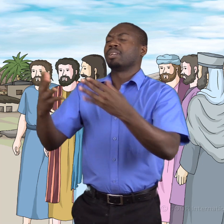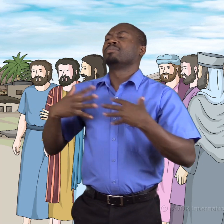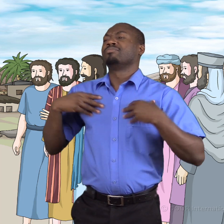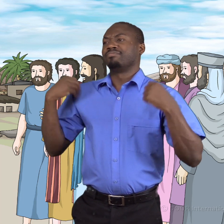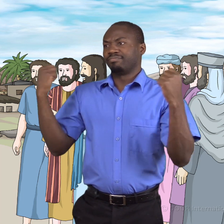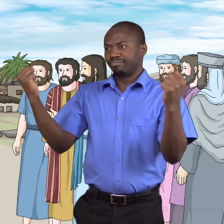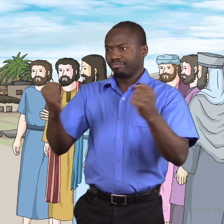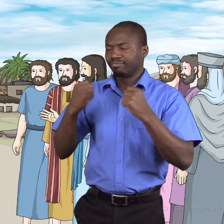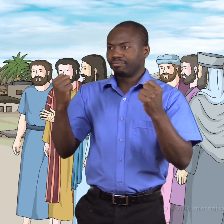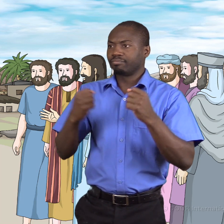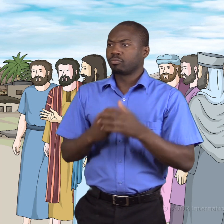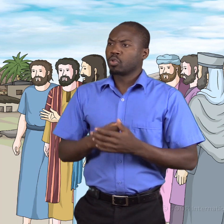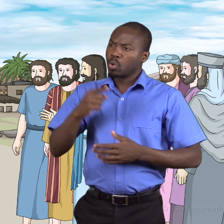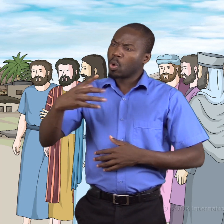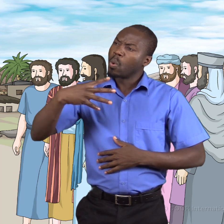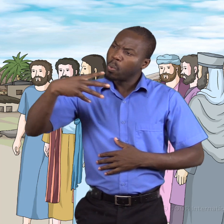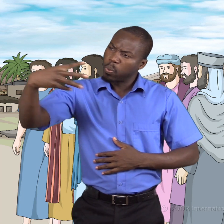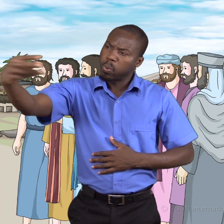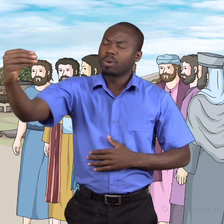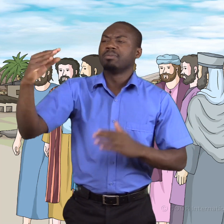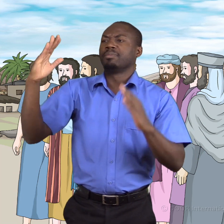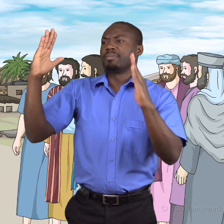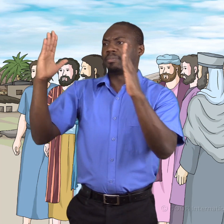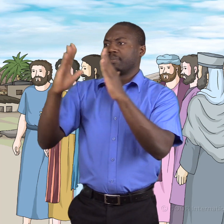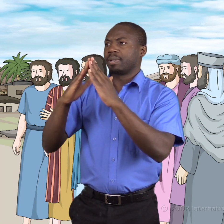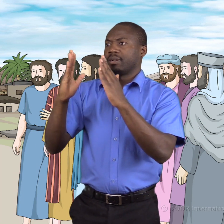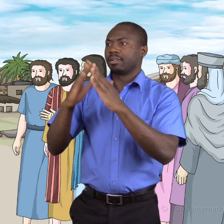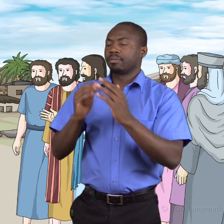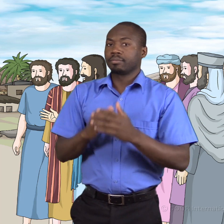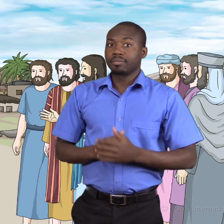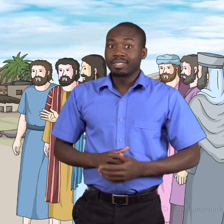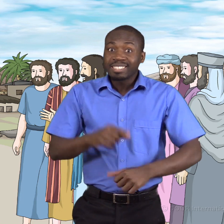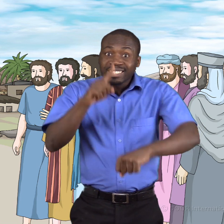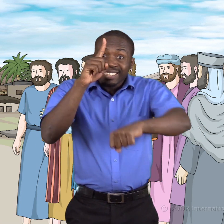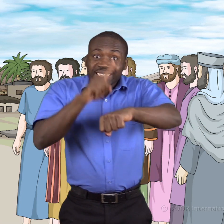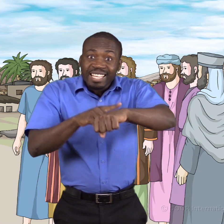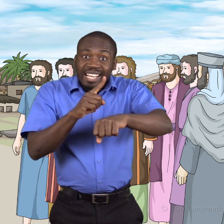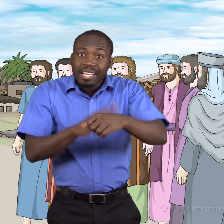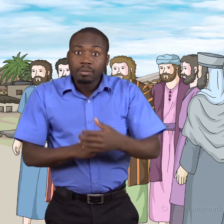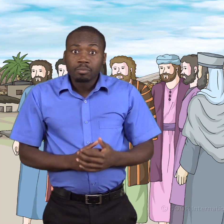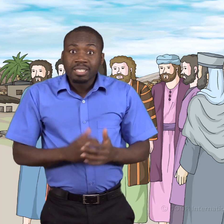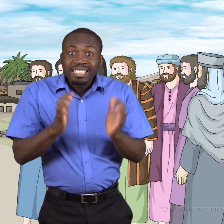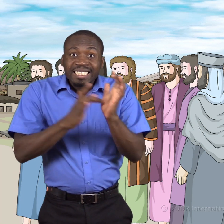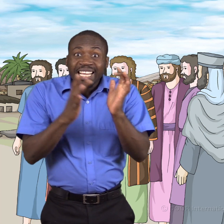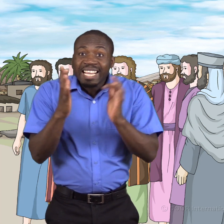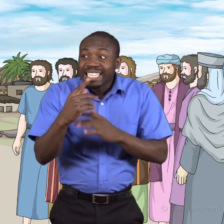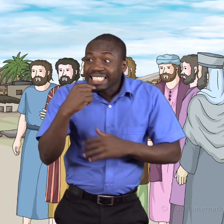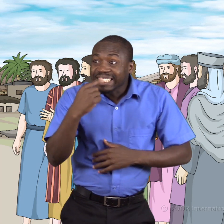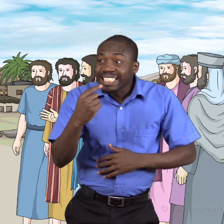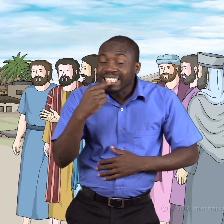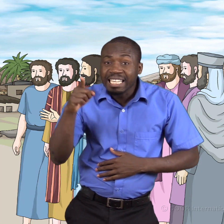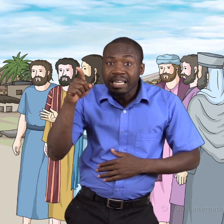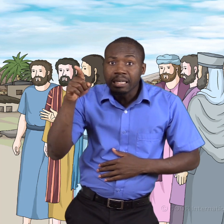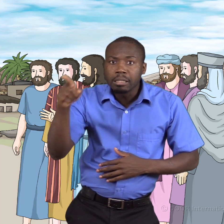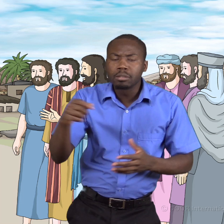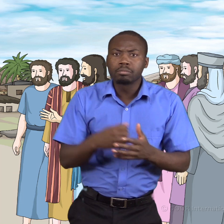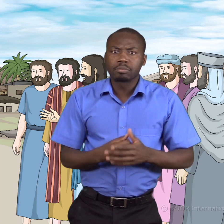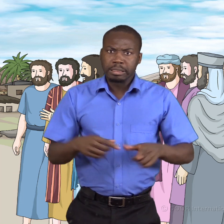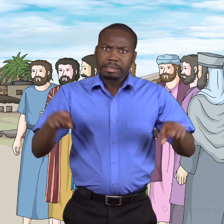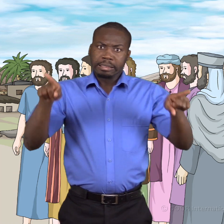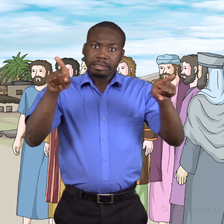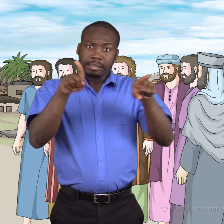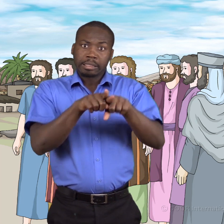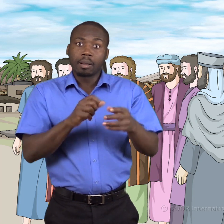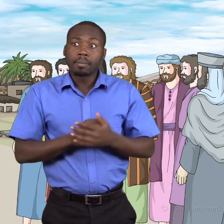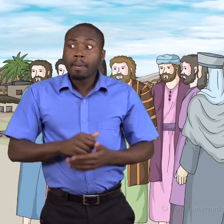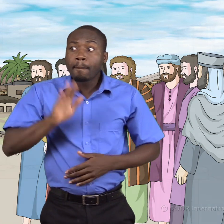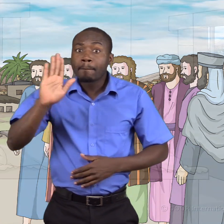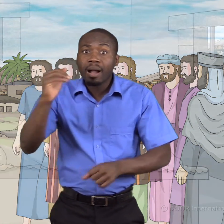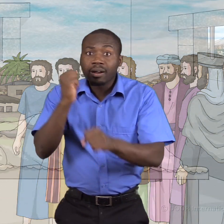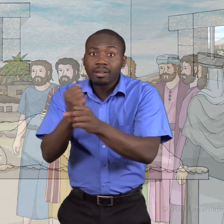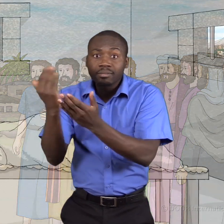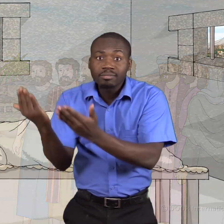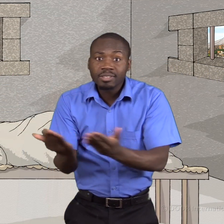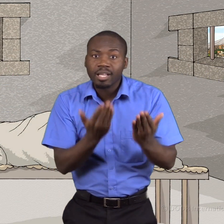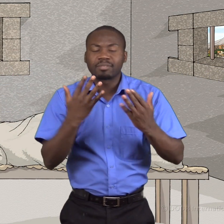As you have believed, so will it be done for you.”